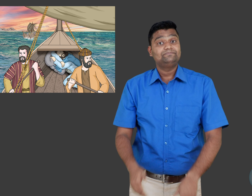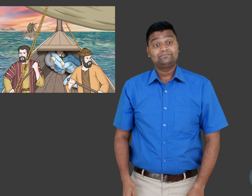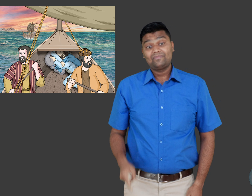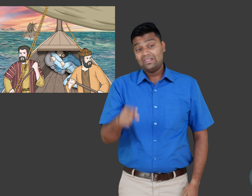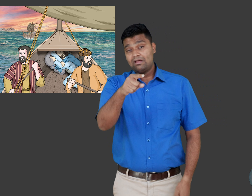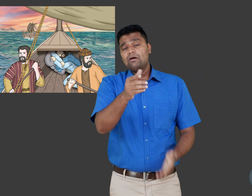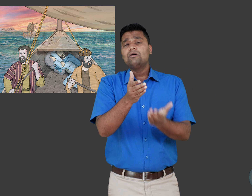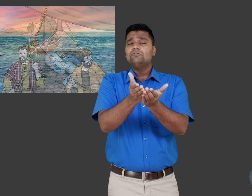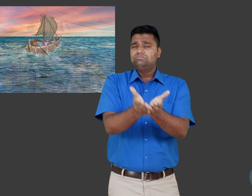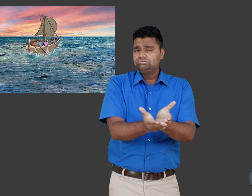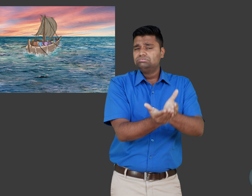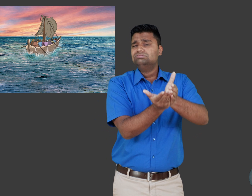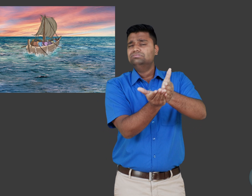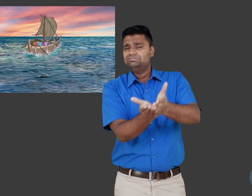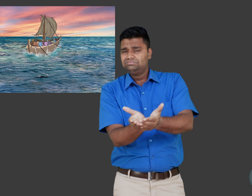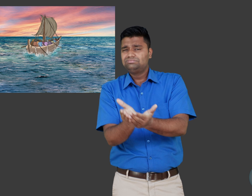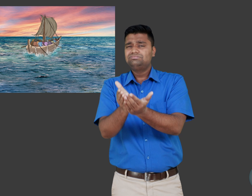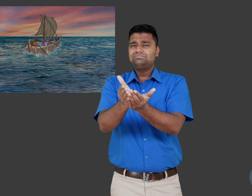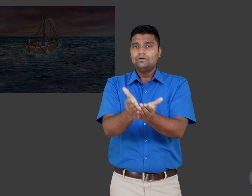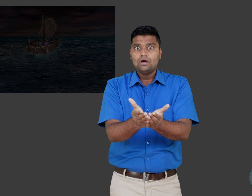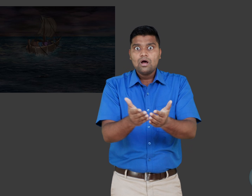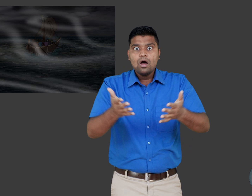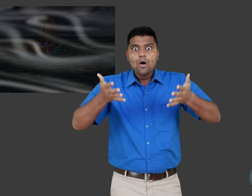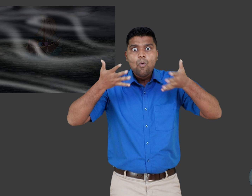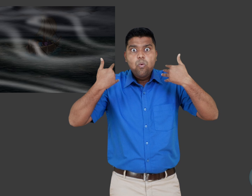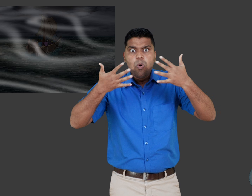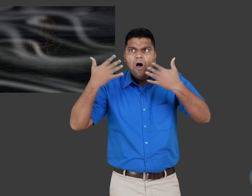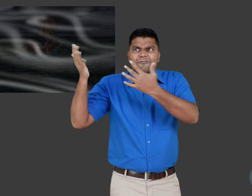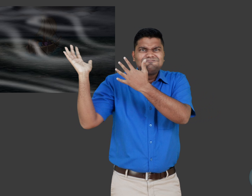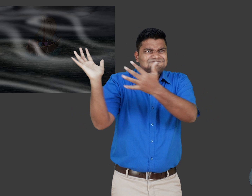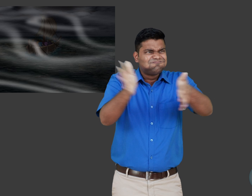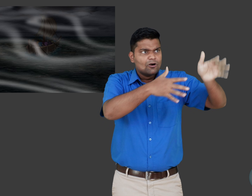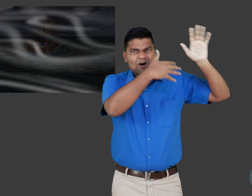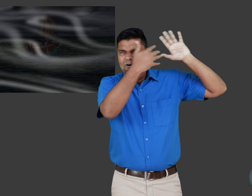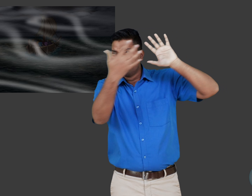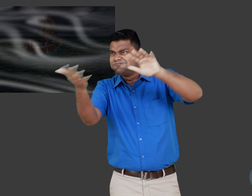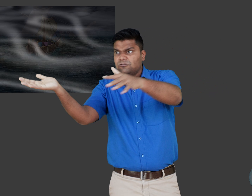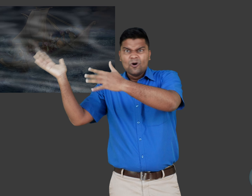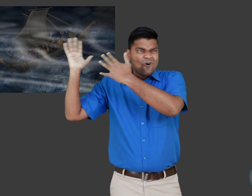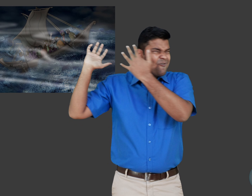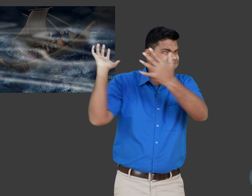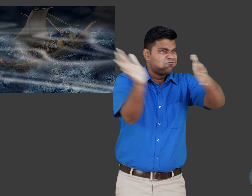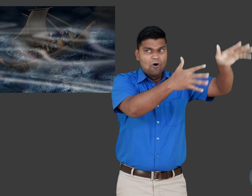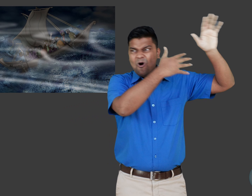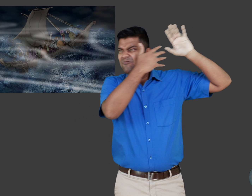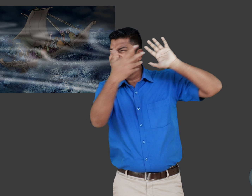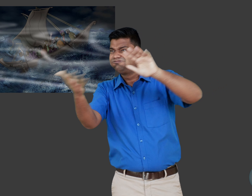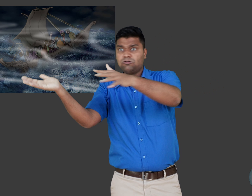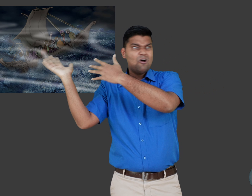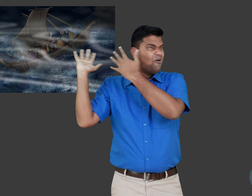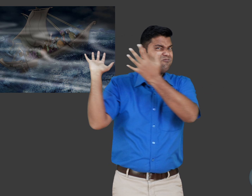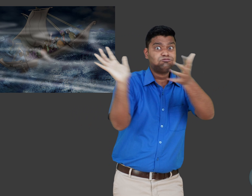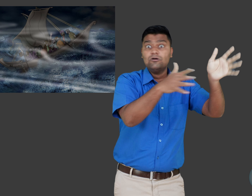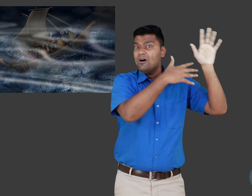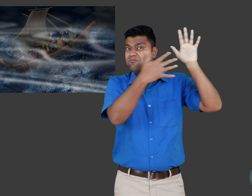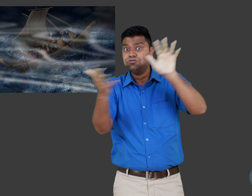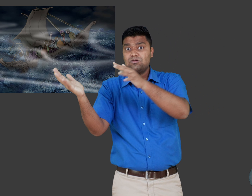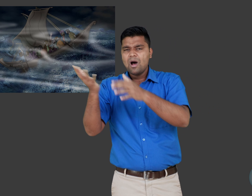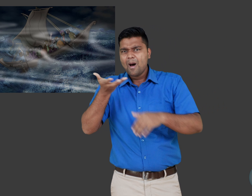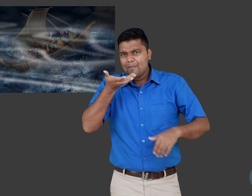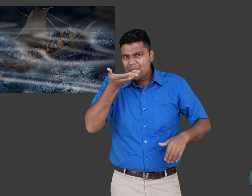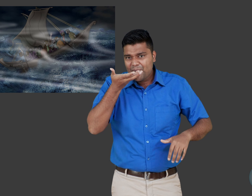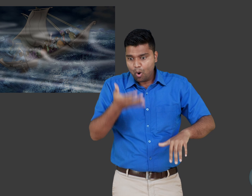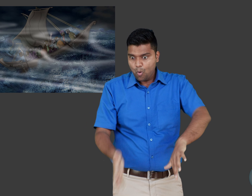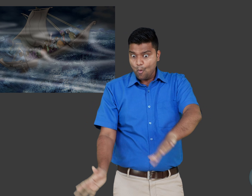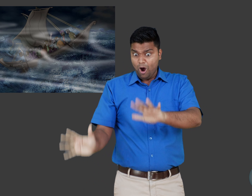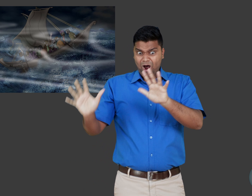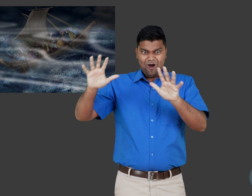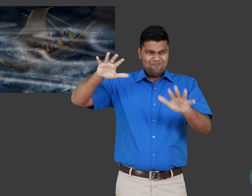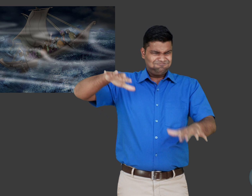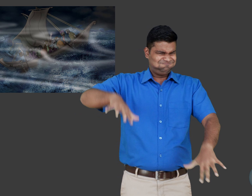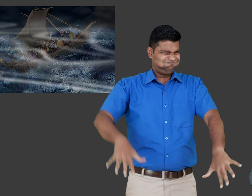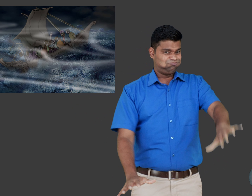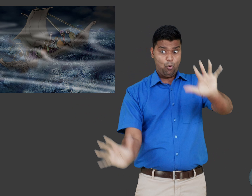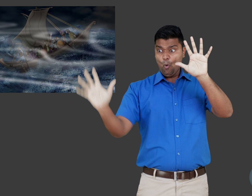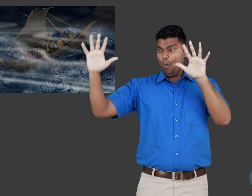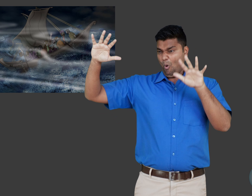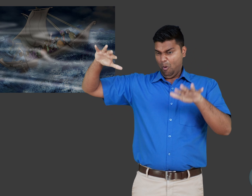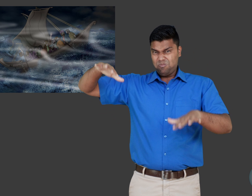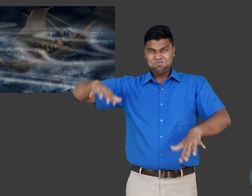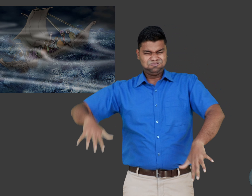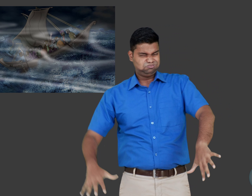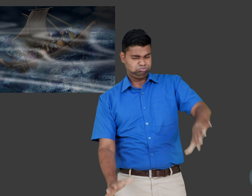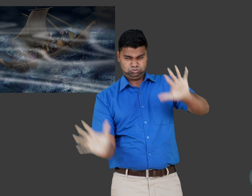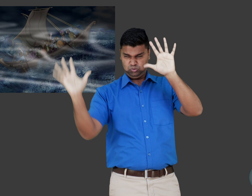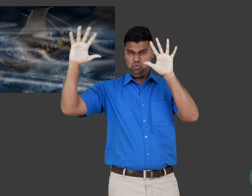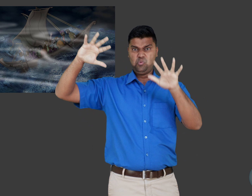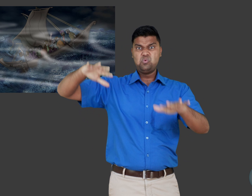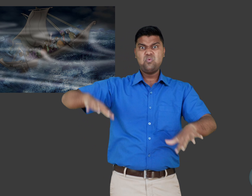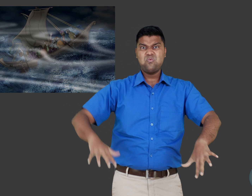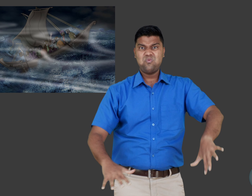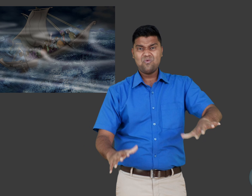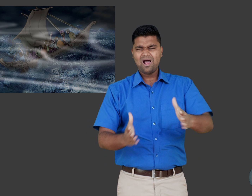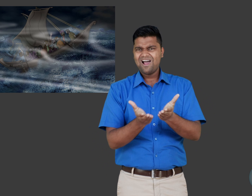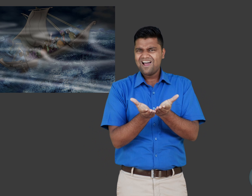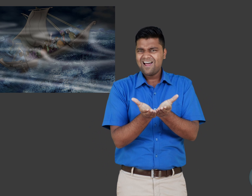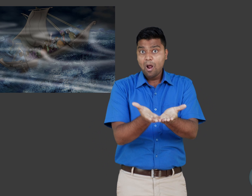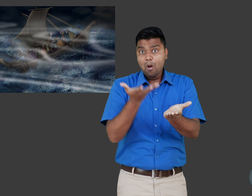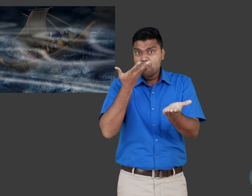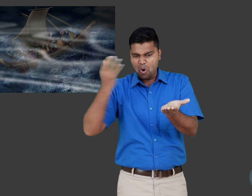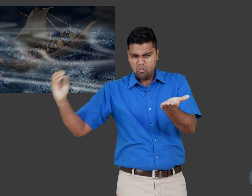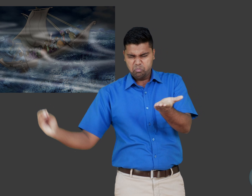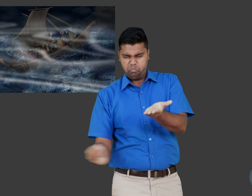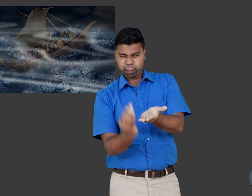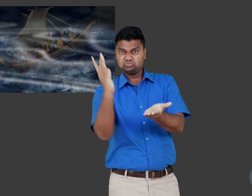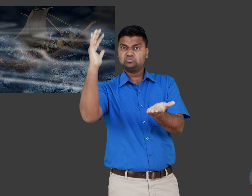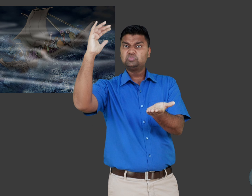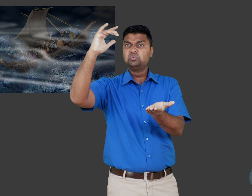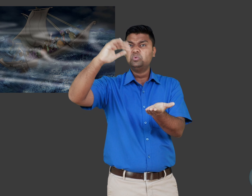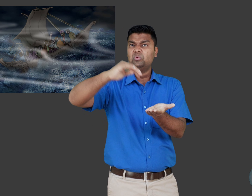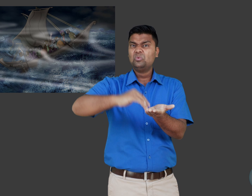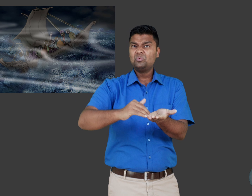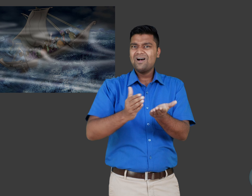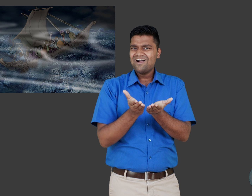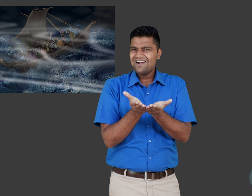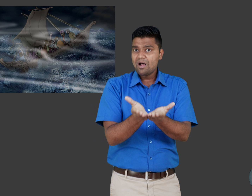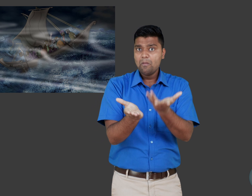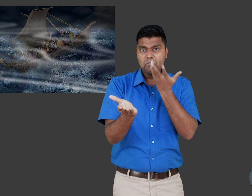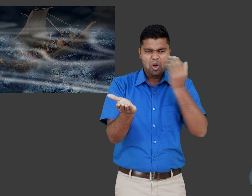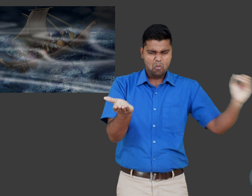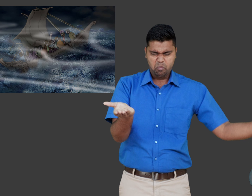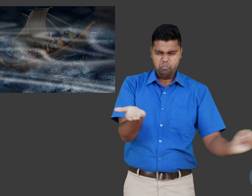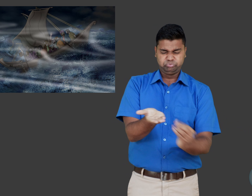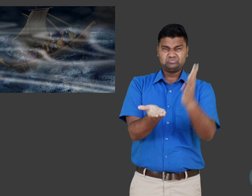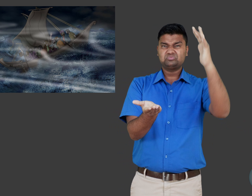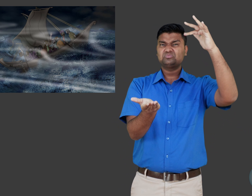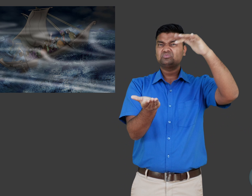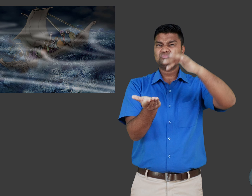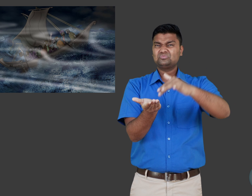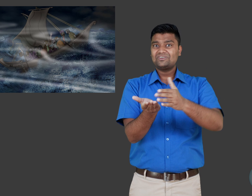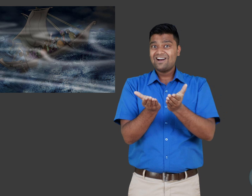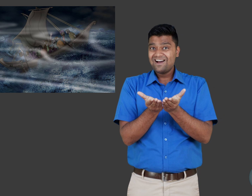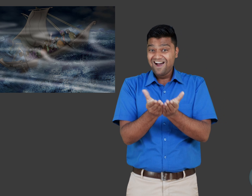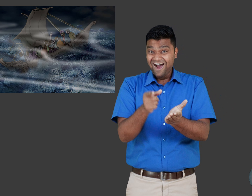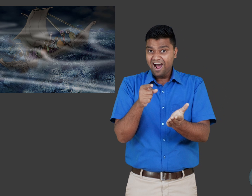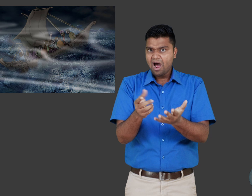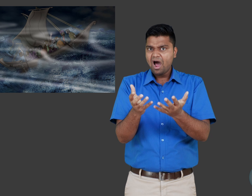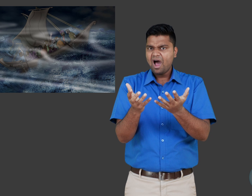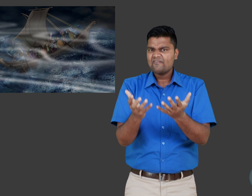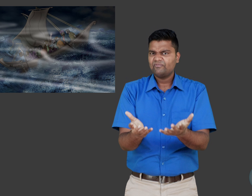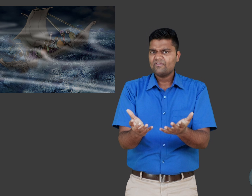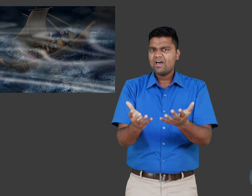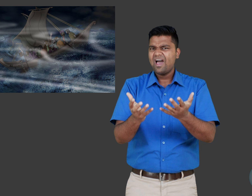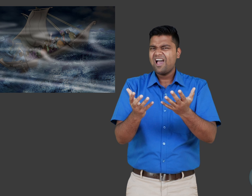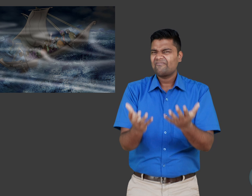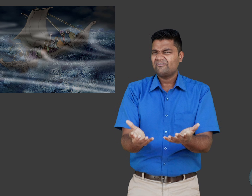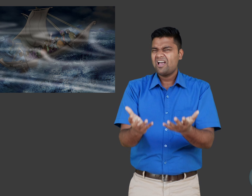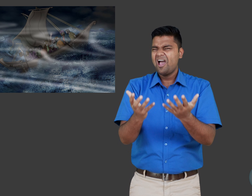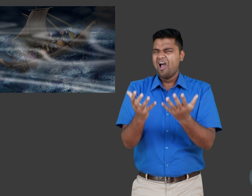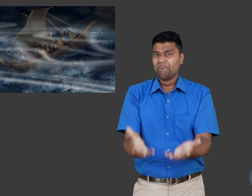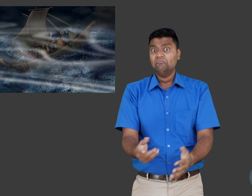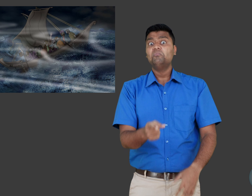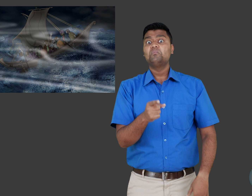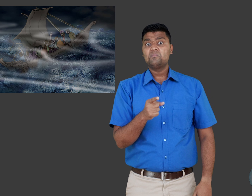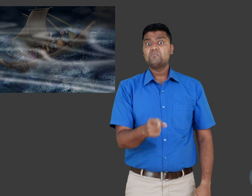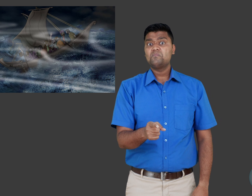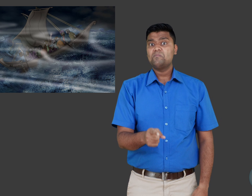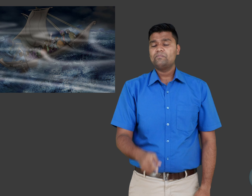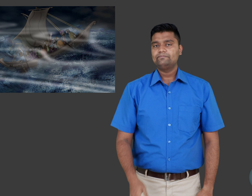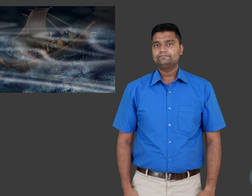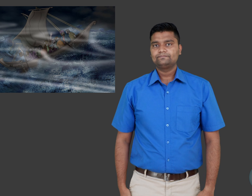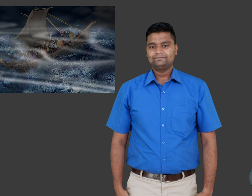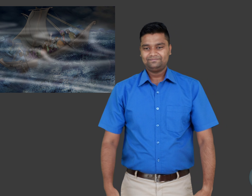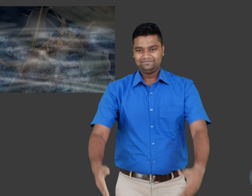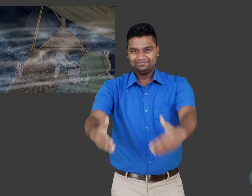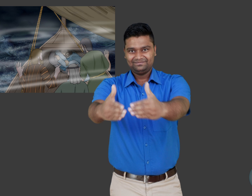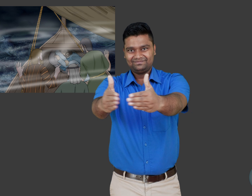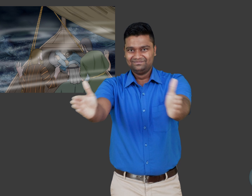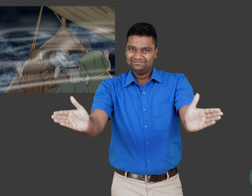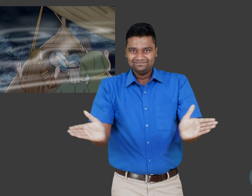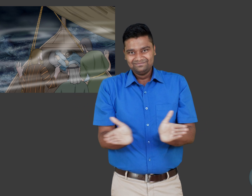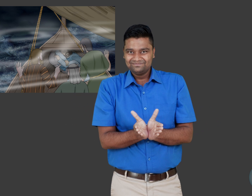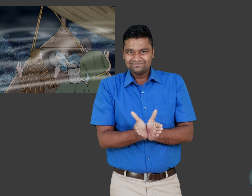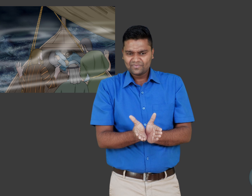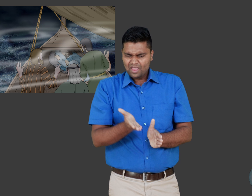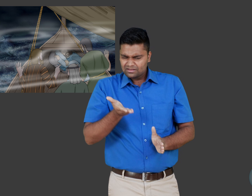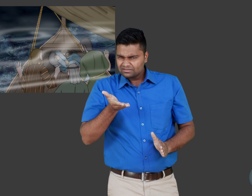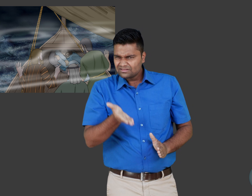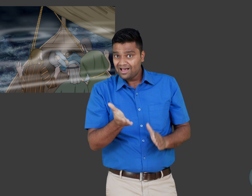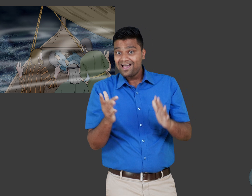Soon a violent windstorm came up, and the waves were breaking over the boat, so that it was being swamped.